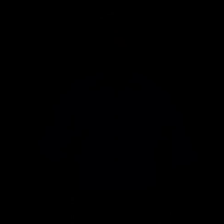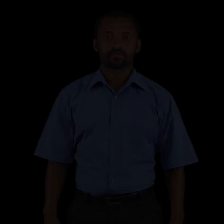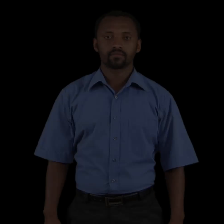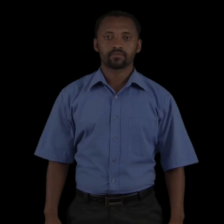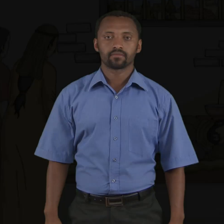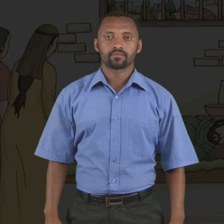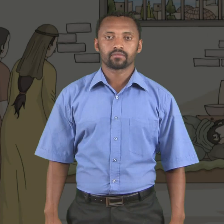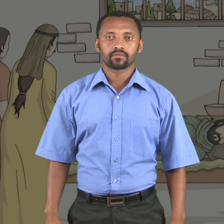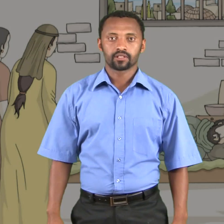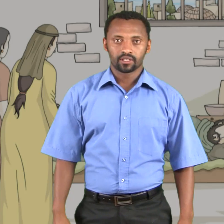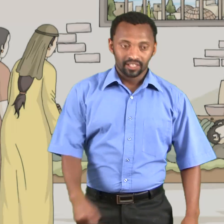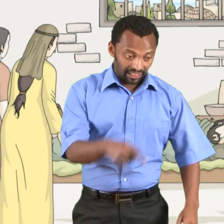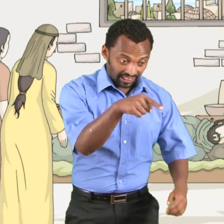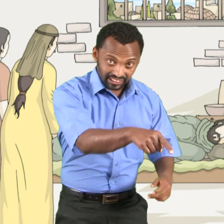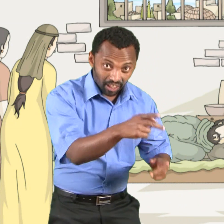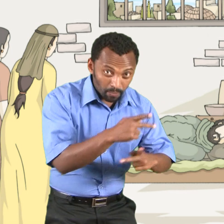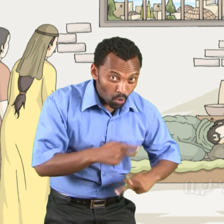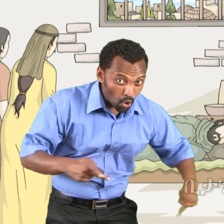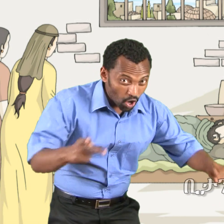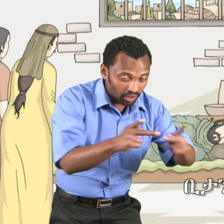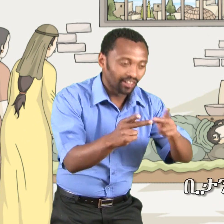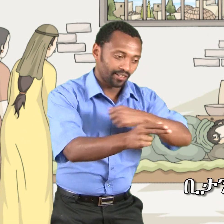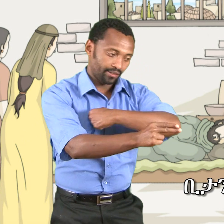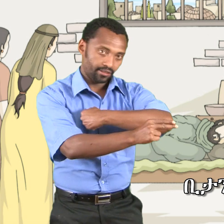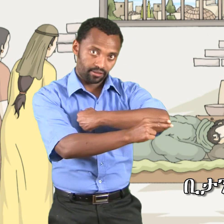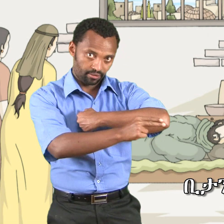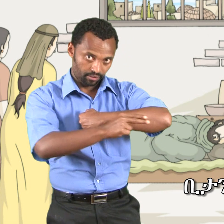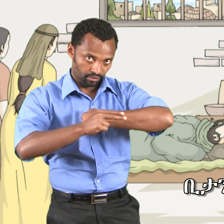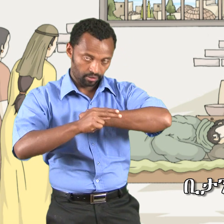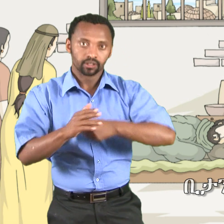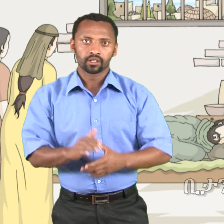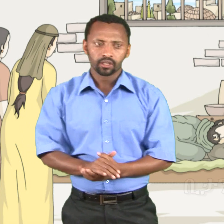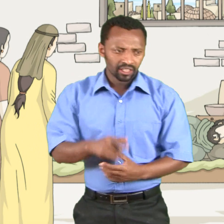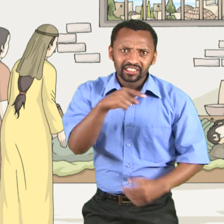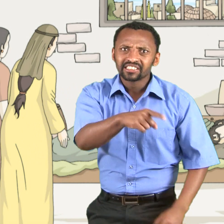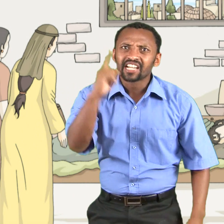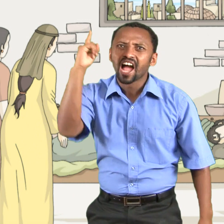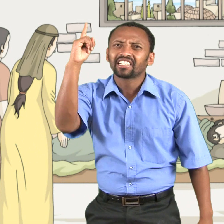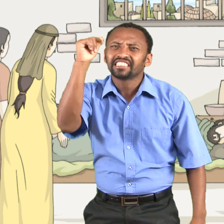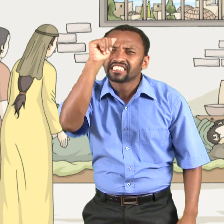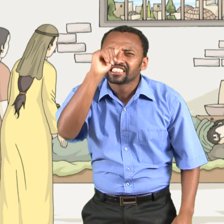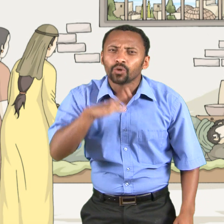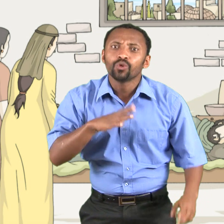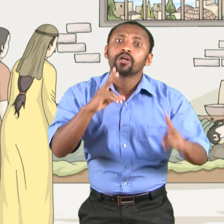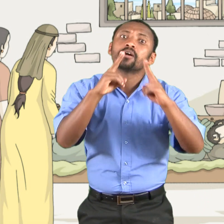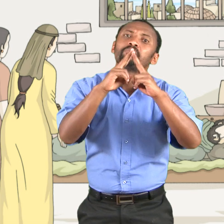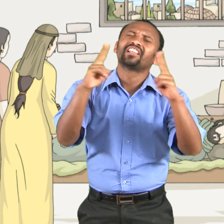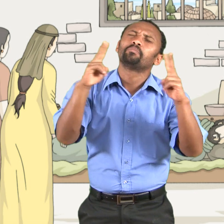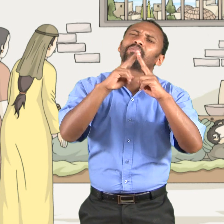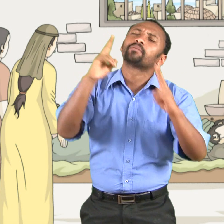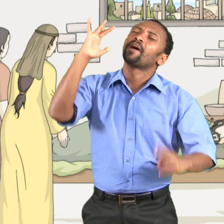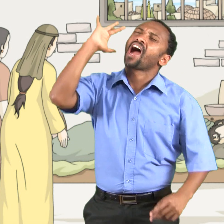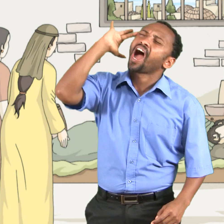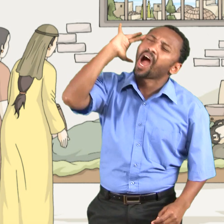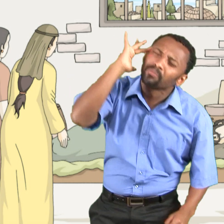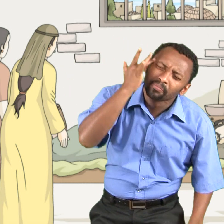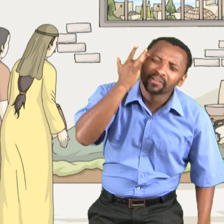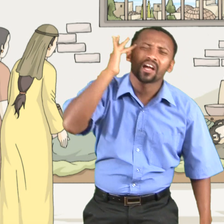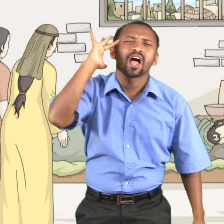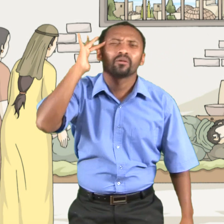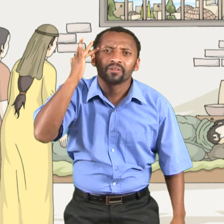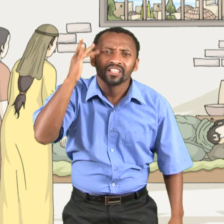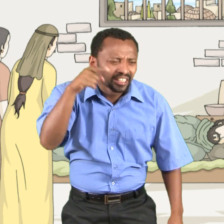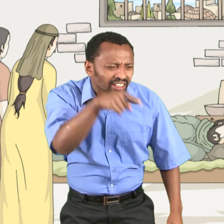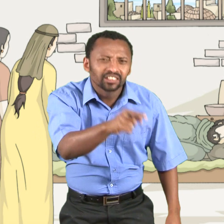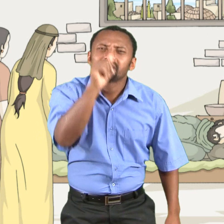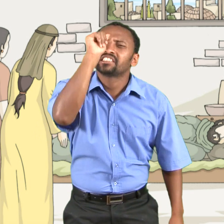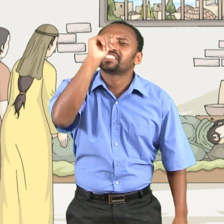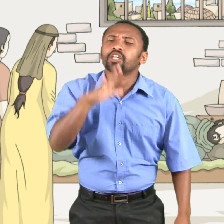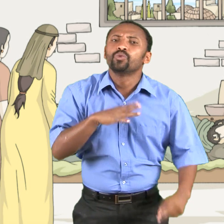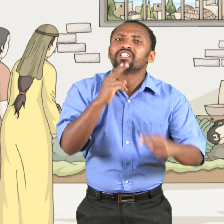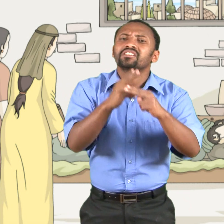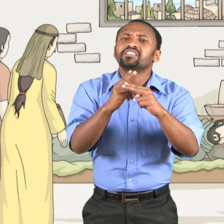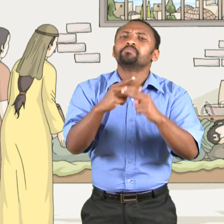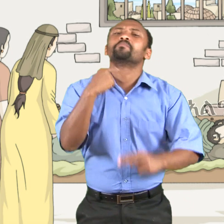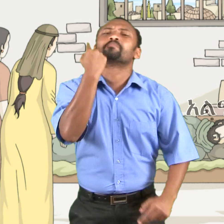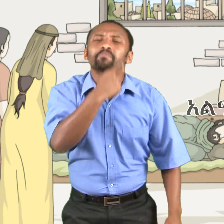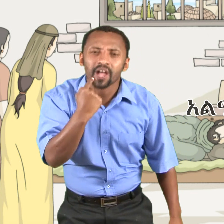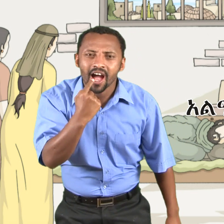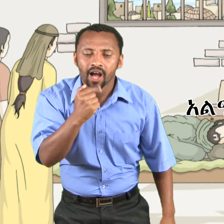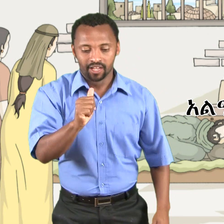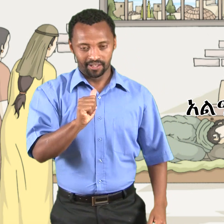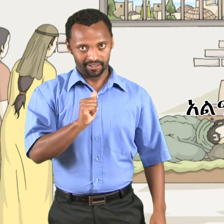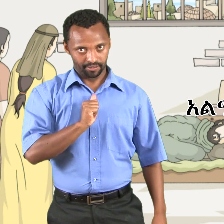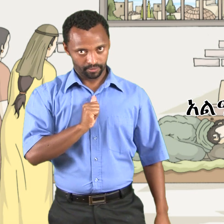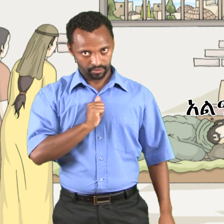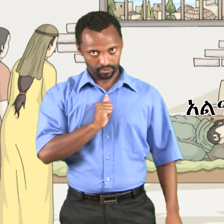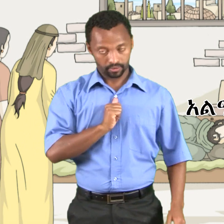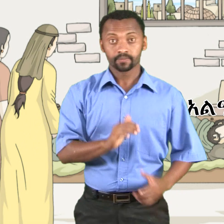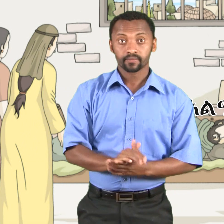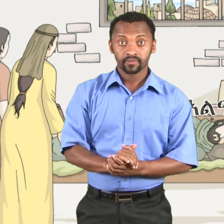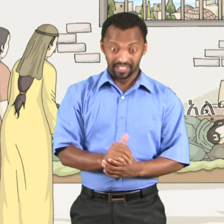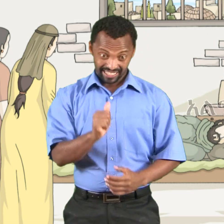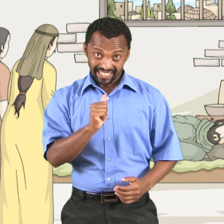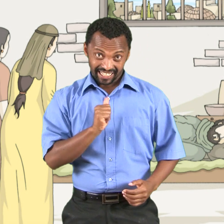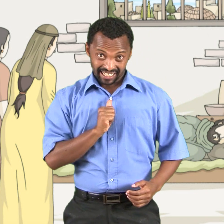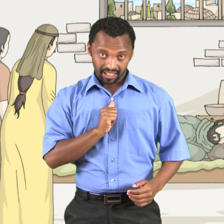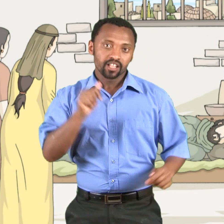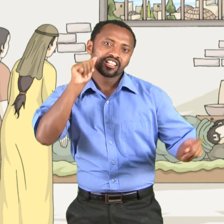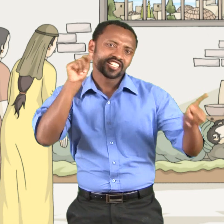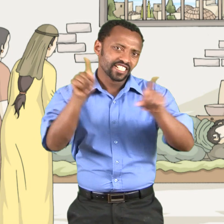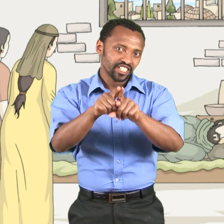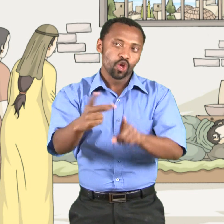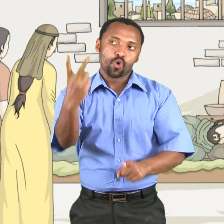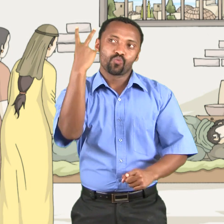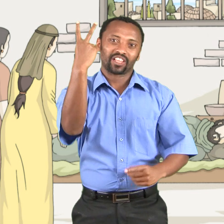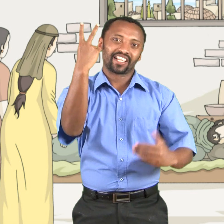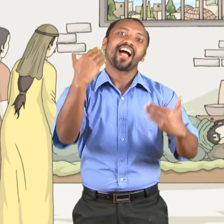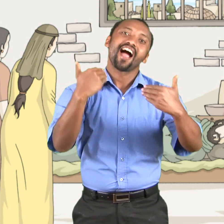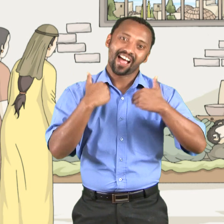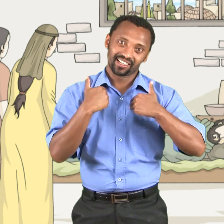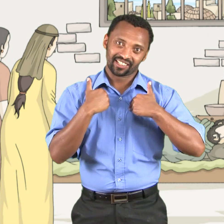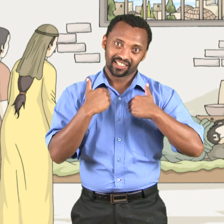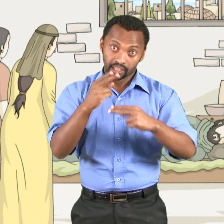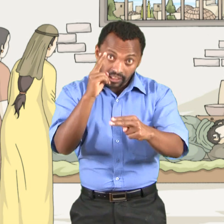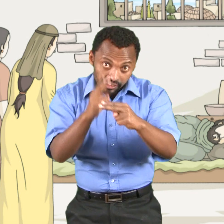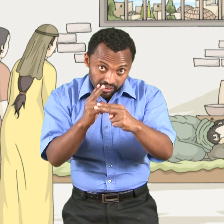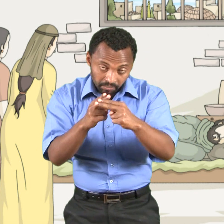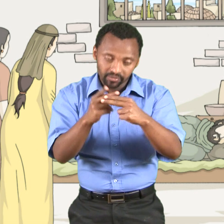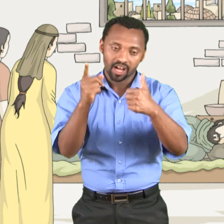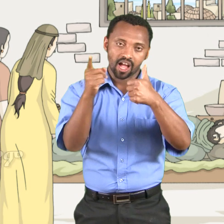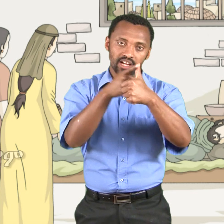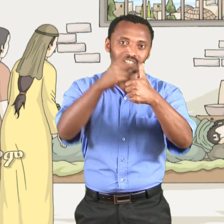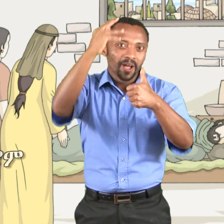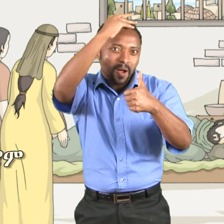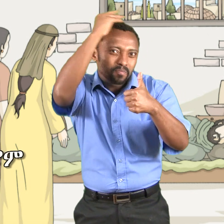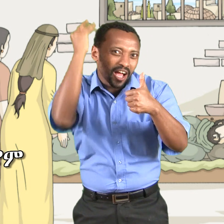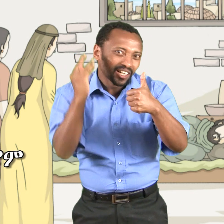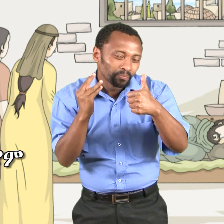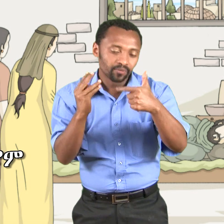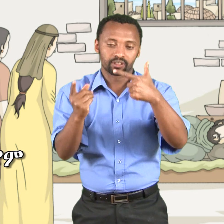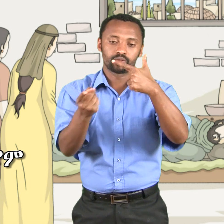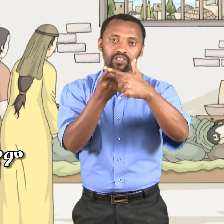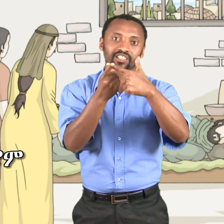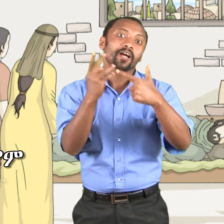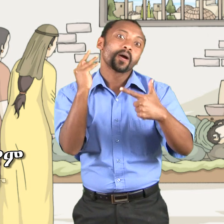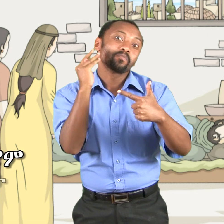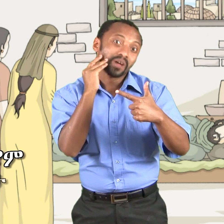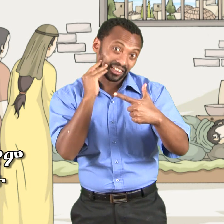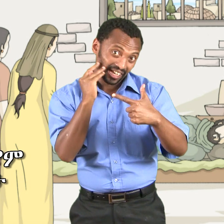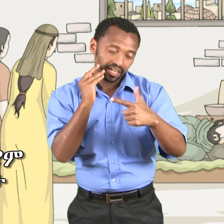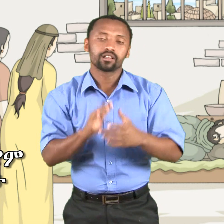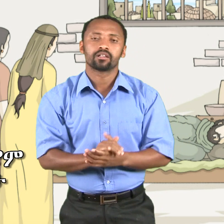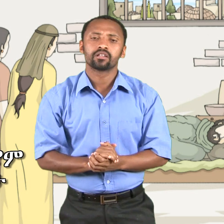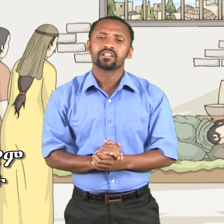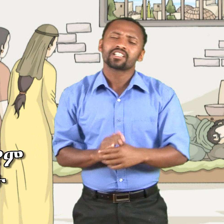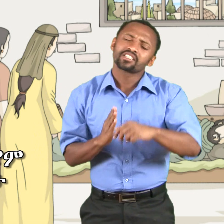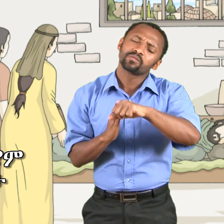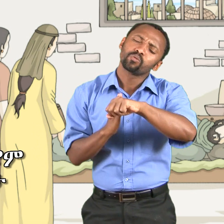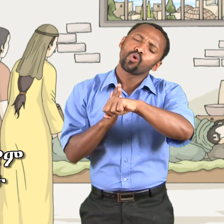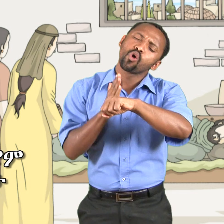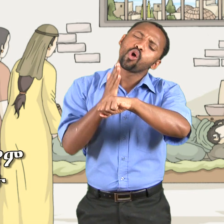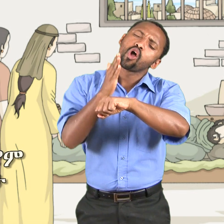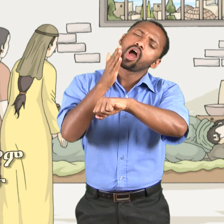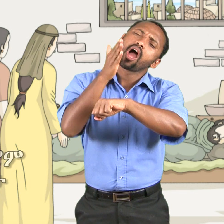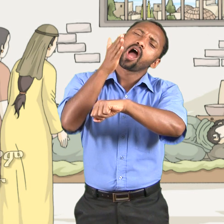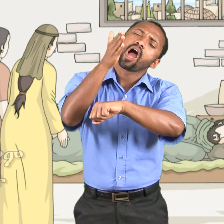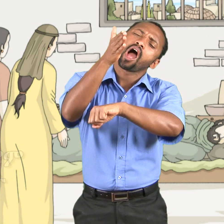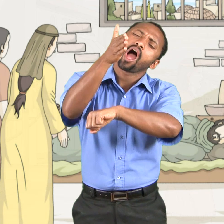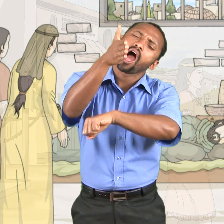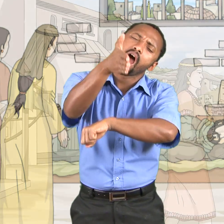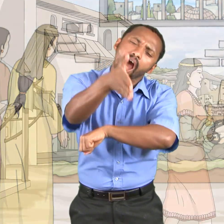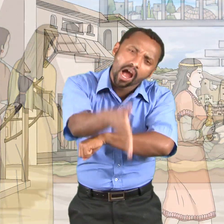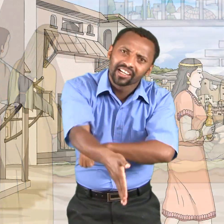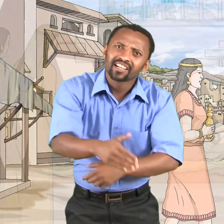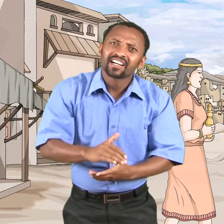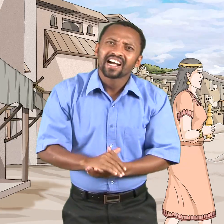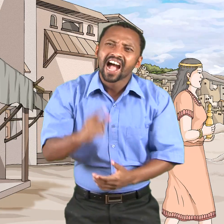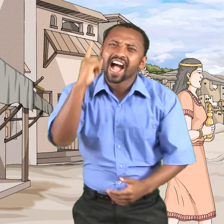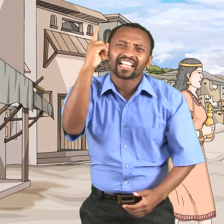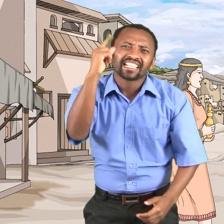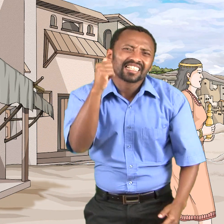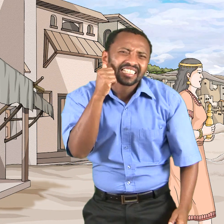At this time a man named Lazarus was sick. He lived in Bethany, the village of Mary and her sister Martha.